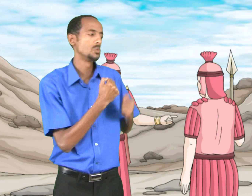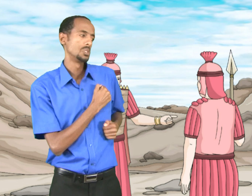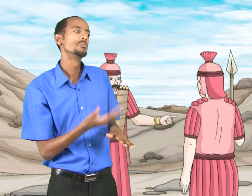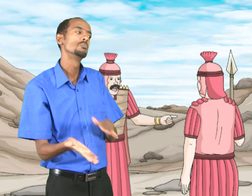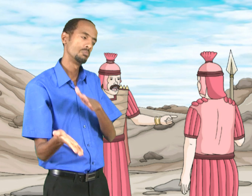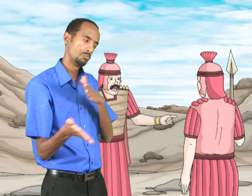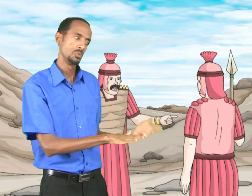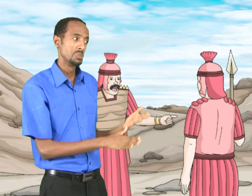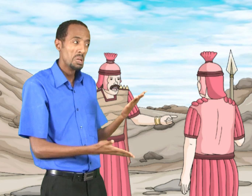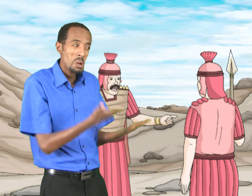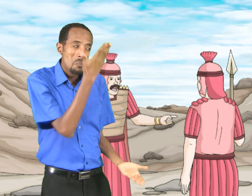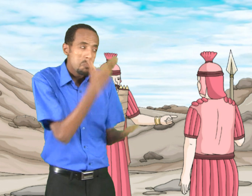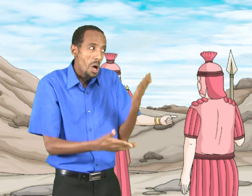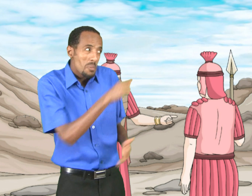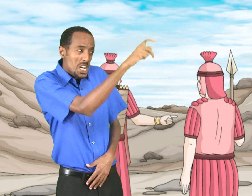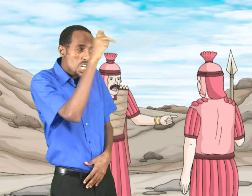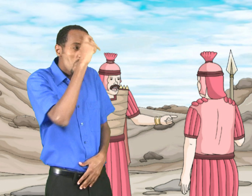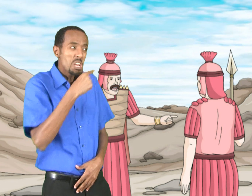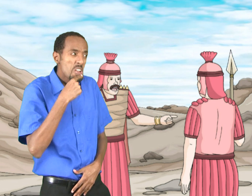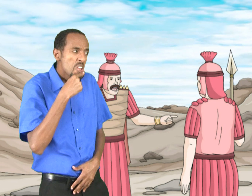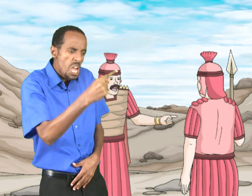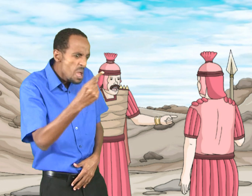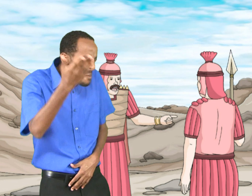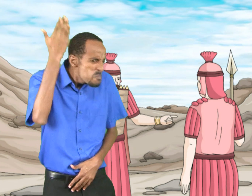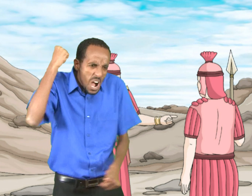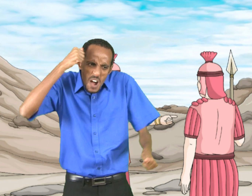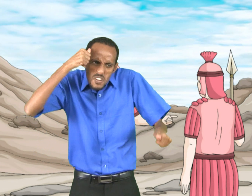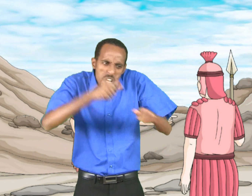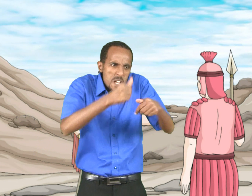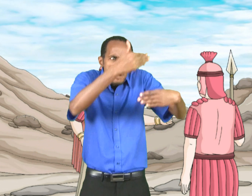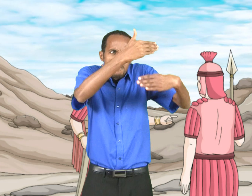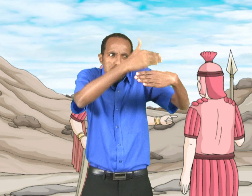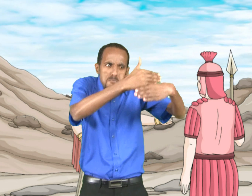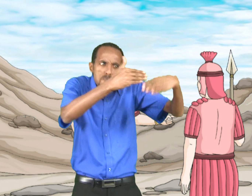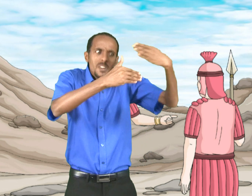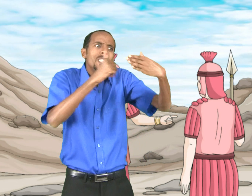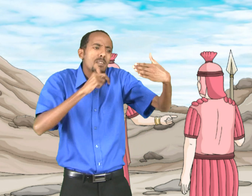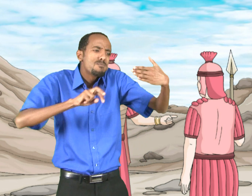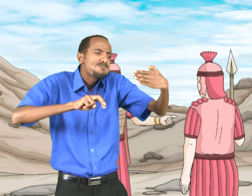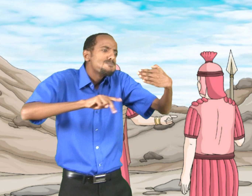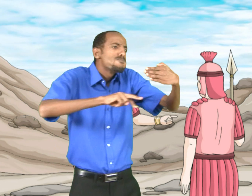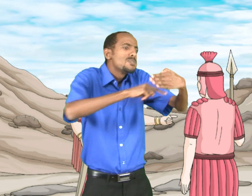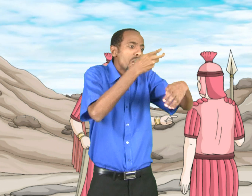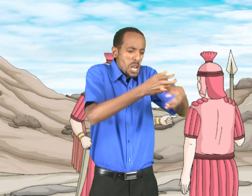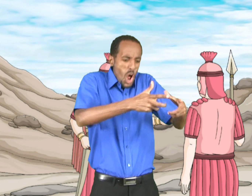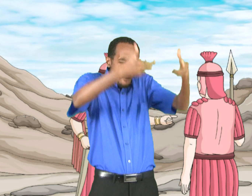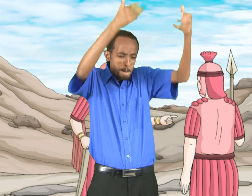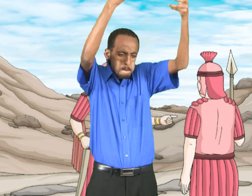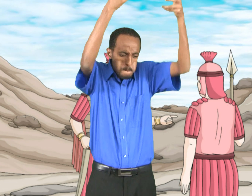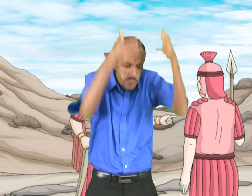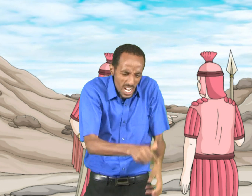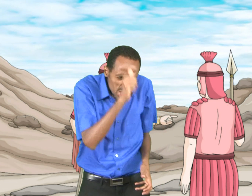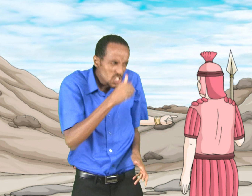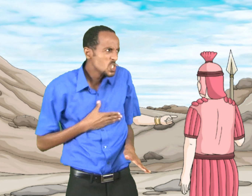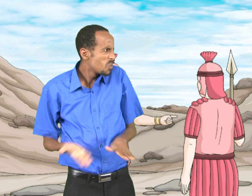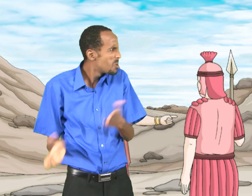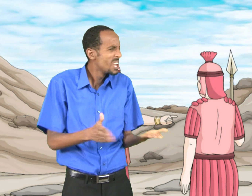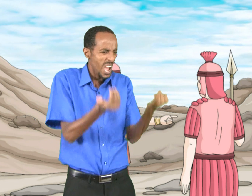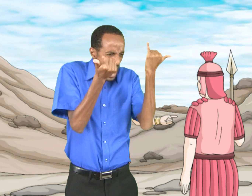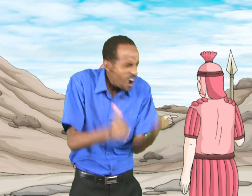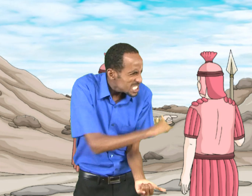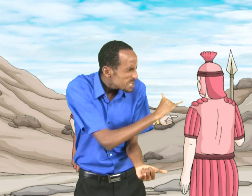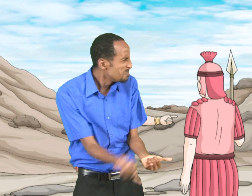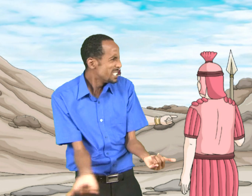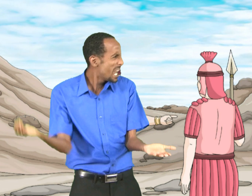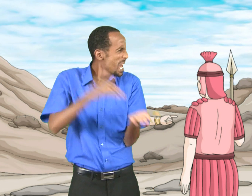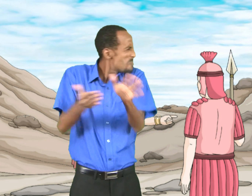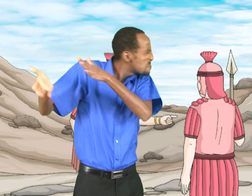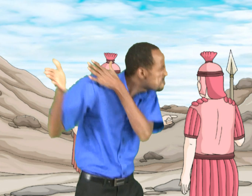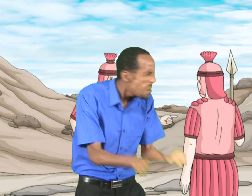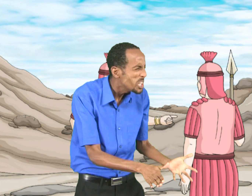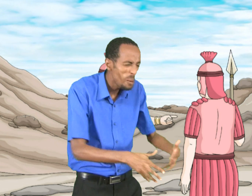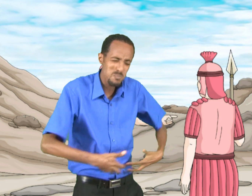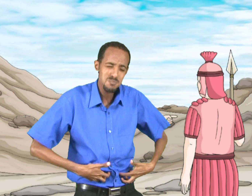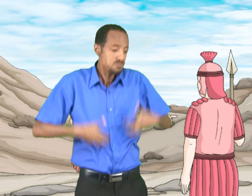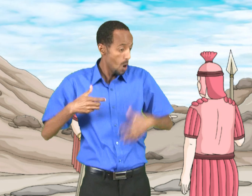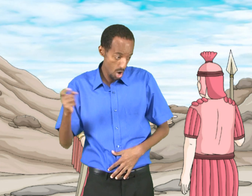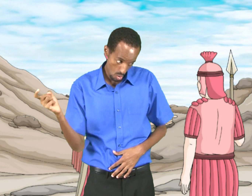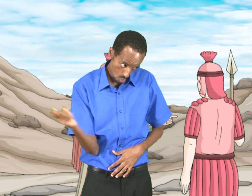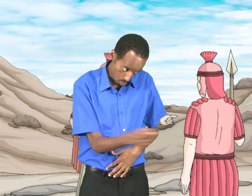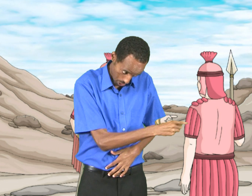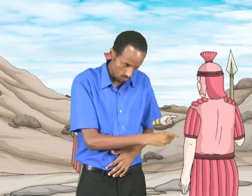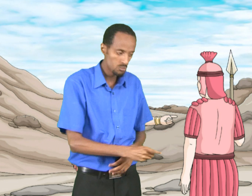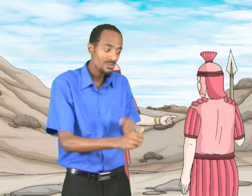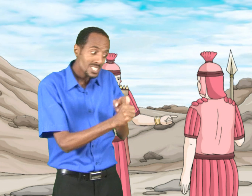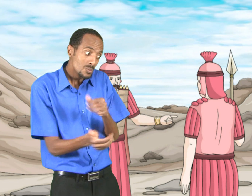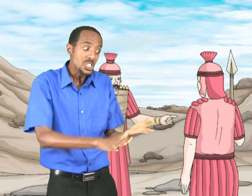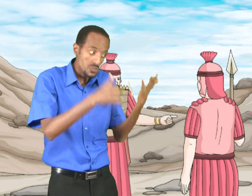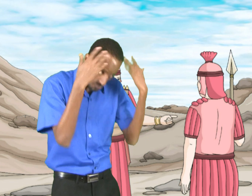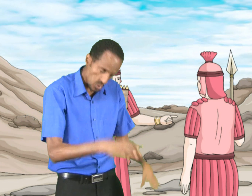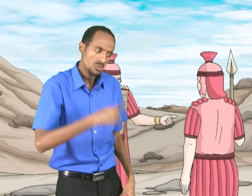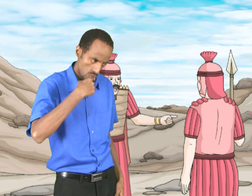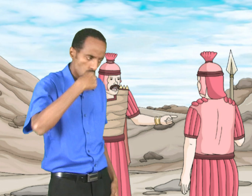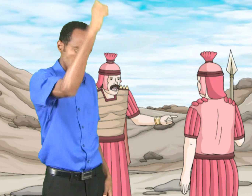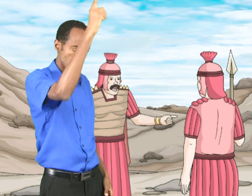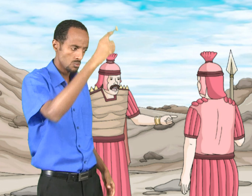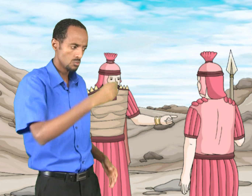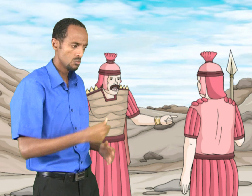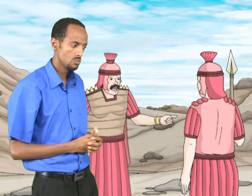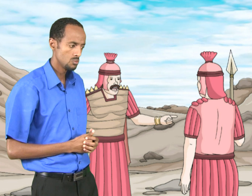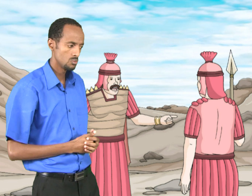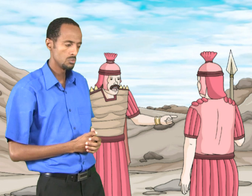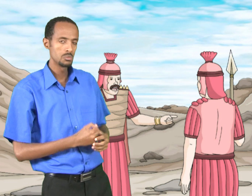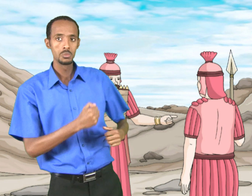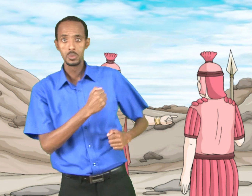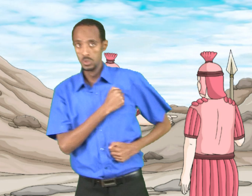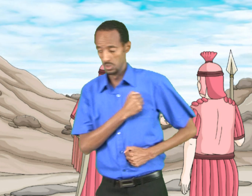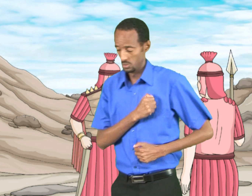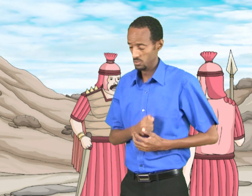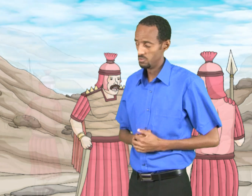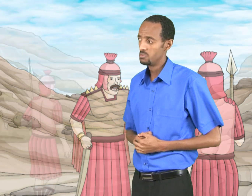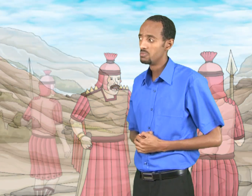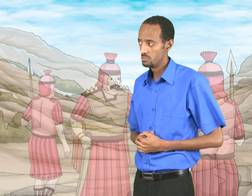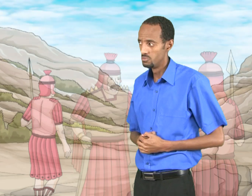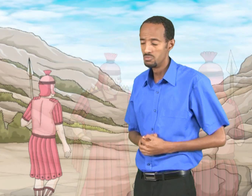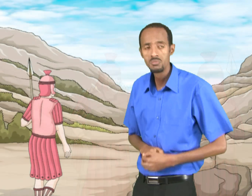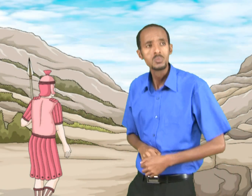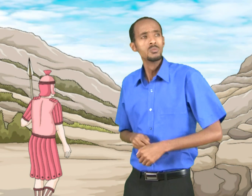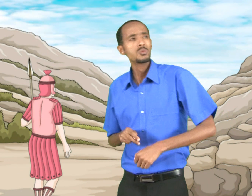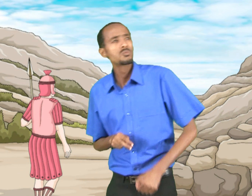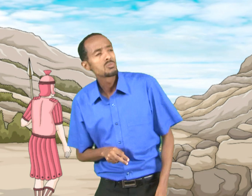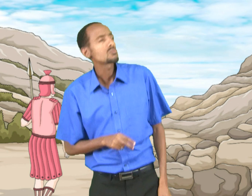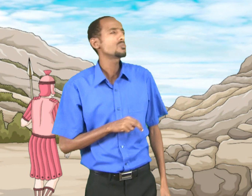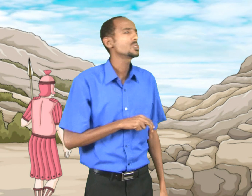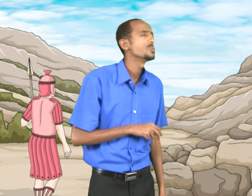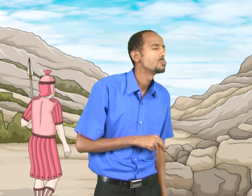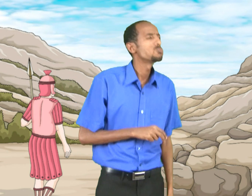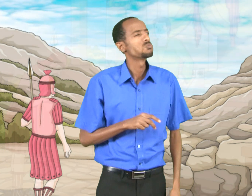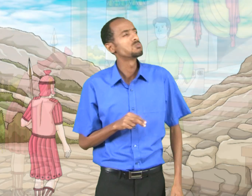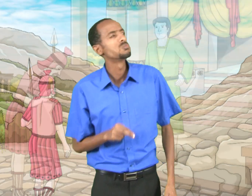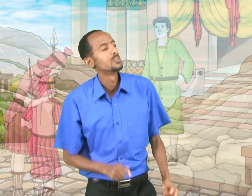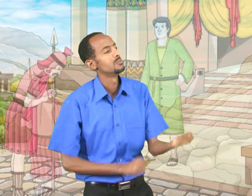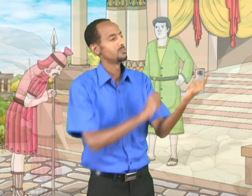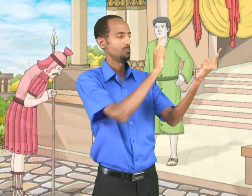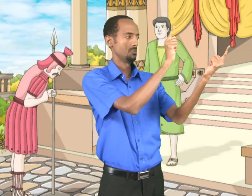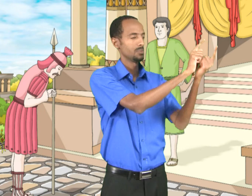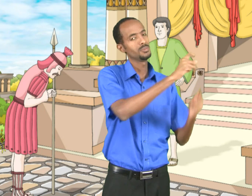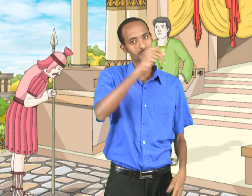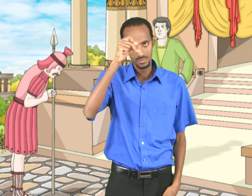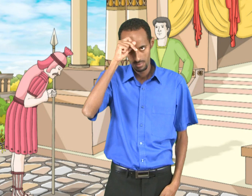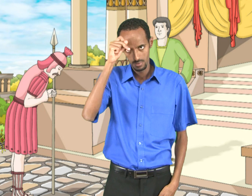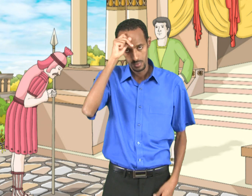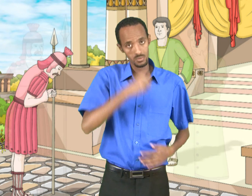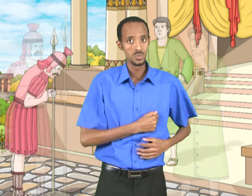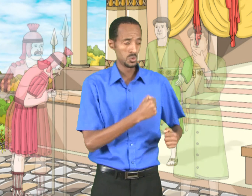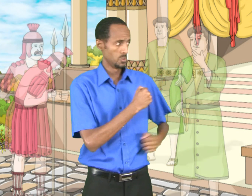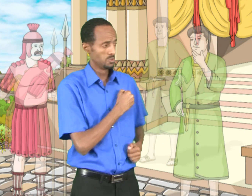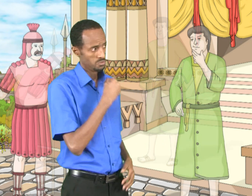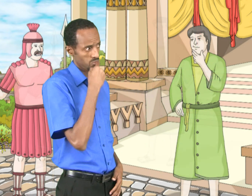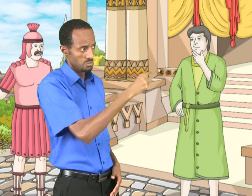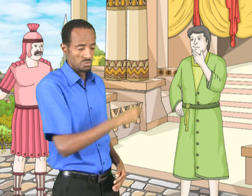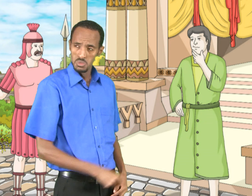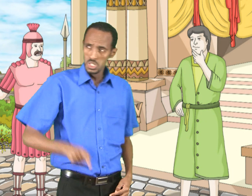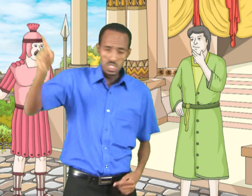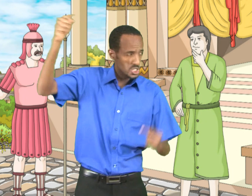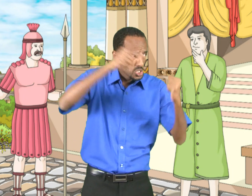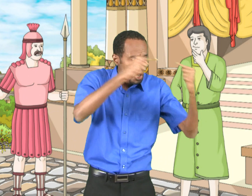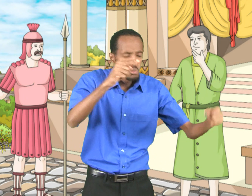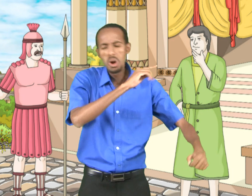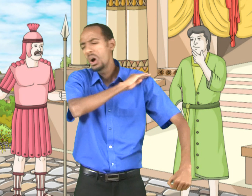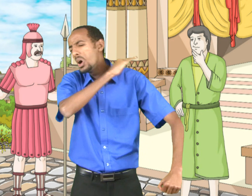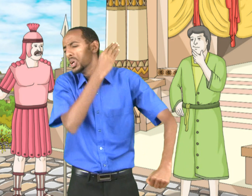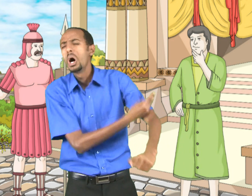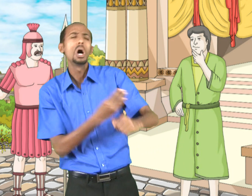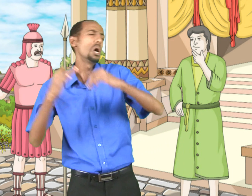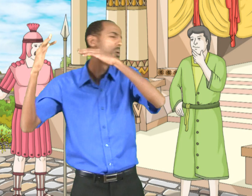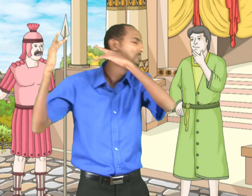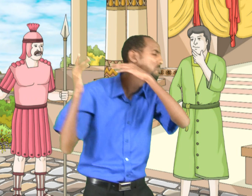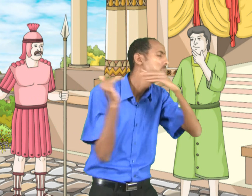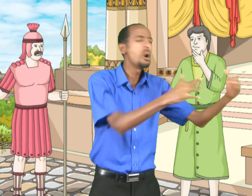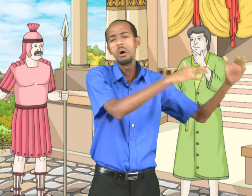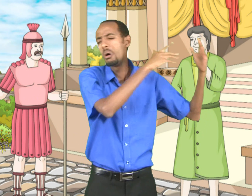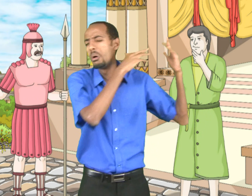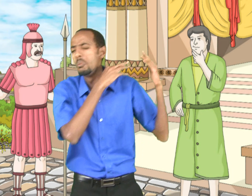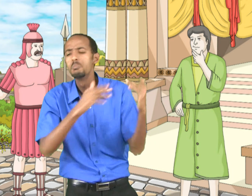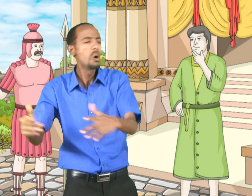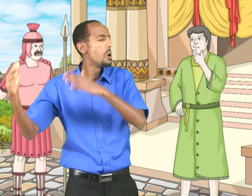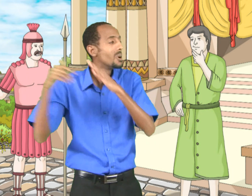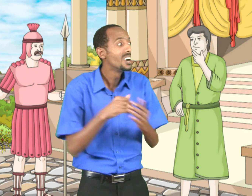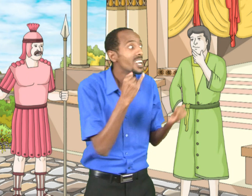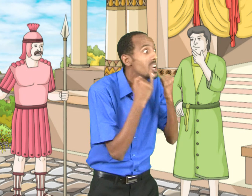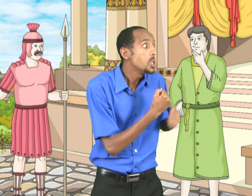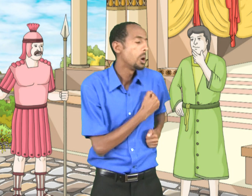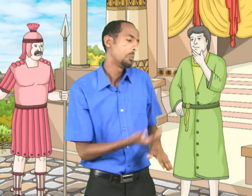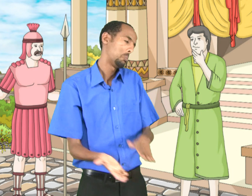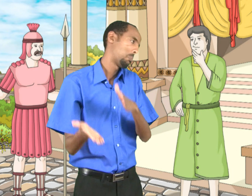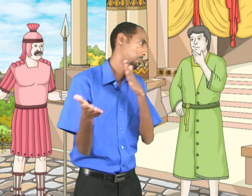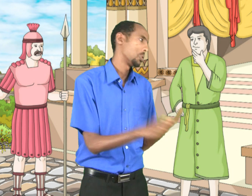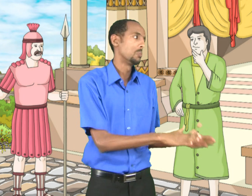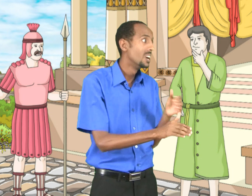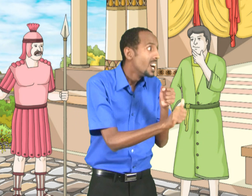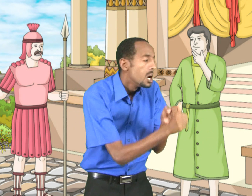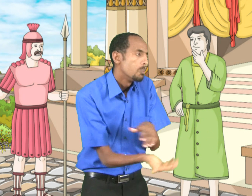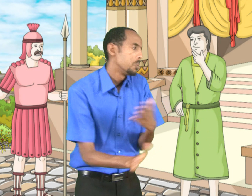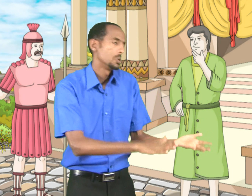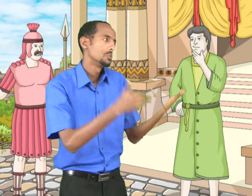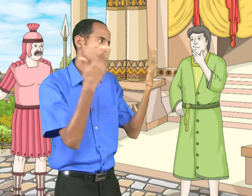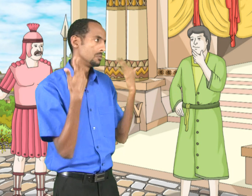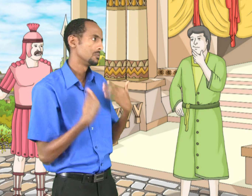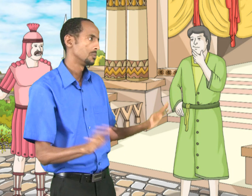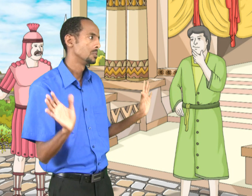Was it not a woman who dropped an upper millstone on him from the wall, so that he died in Thebez? Why did you get so close to the wall?’ If so, then you are to say, ‘Your servant Uriah the Hittite is dead as well.’” So the messenger set out and reported to David all that Joab had sent him to say. The messenger said to David, “The men overpowered us and came out against us in the field, but we drove them back to the entrance of the gate.